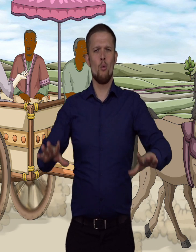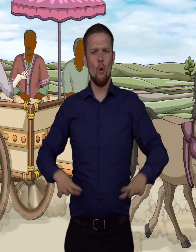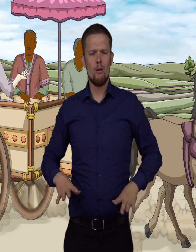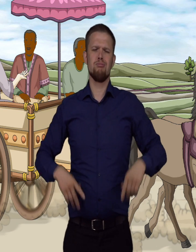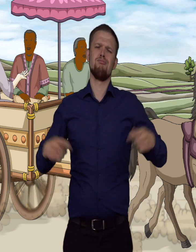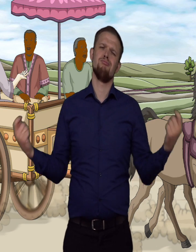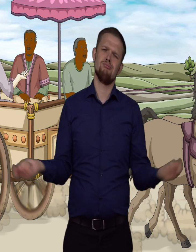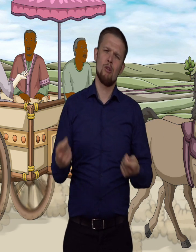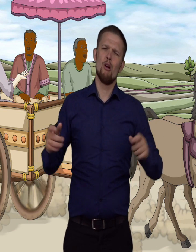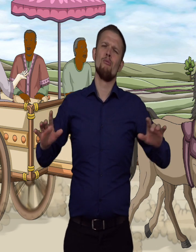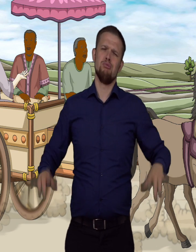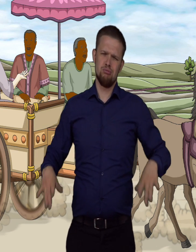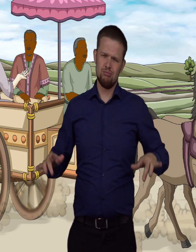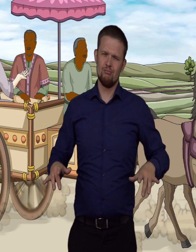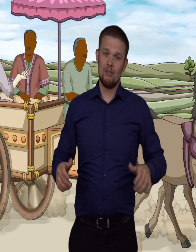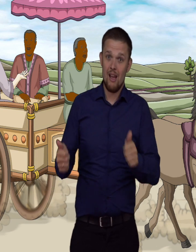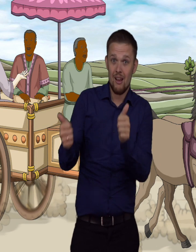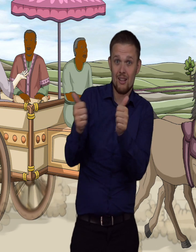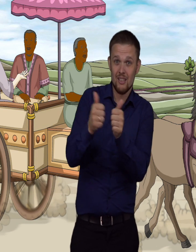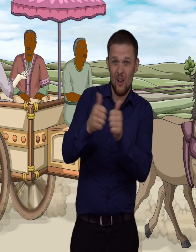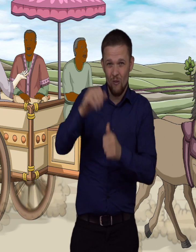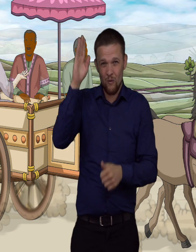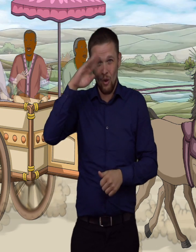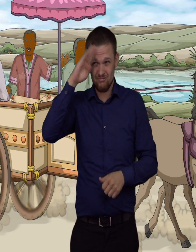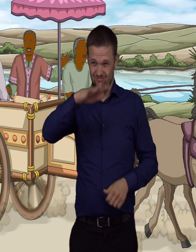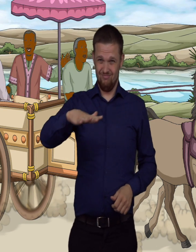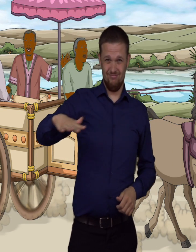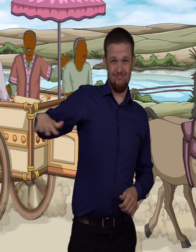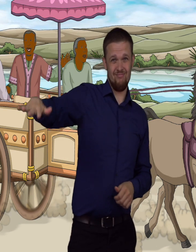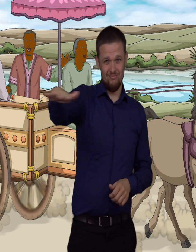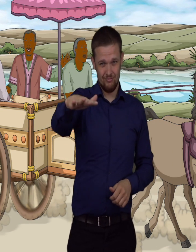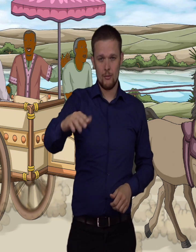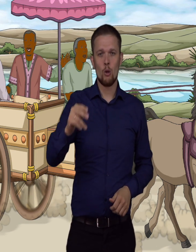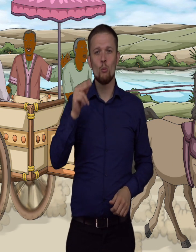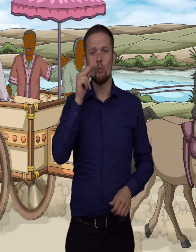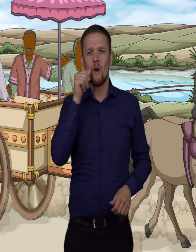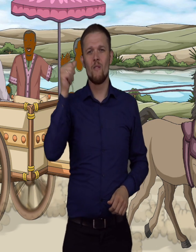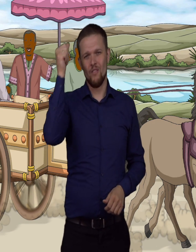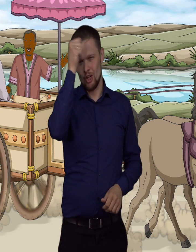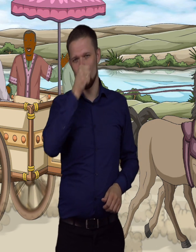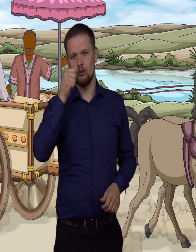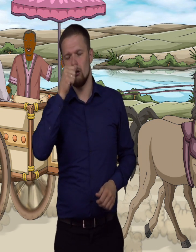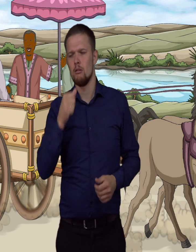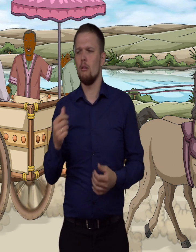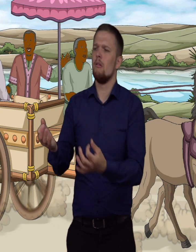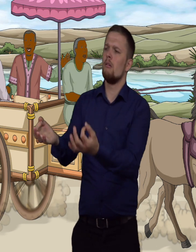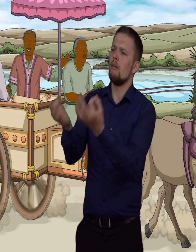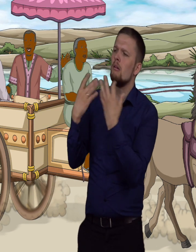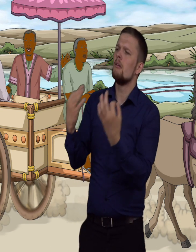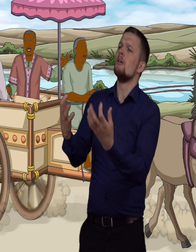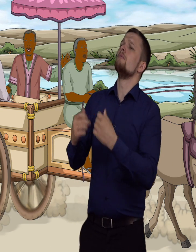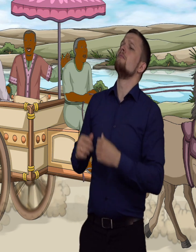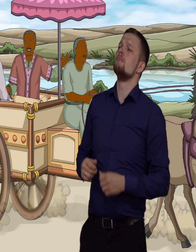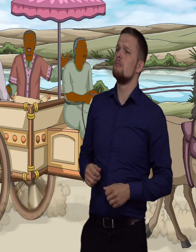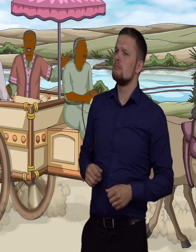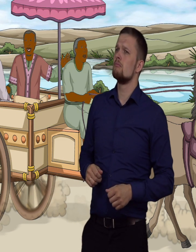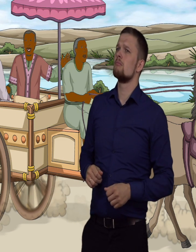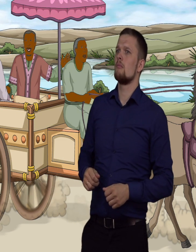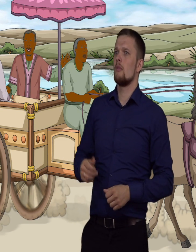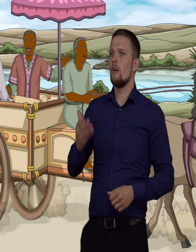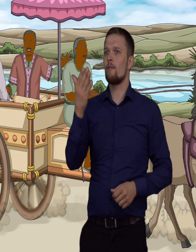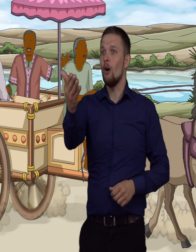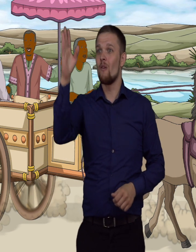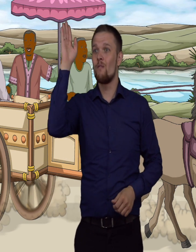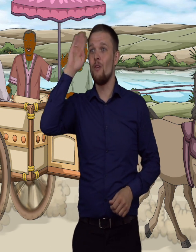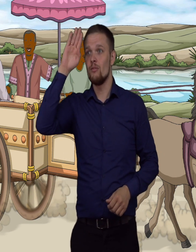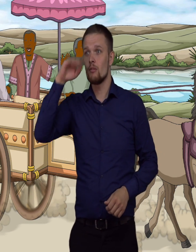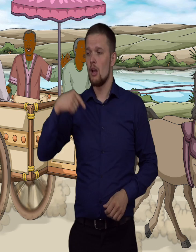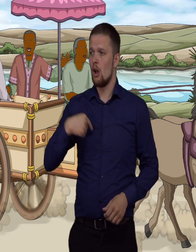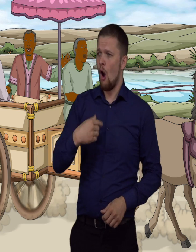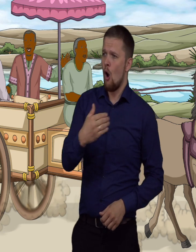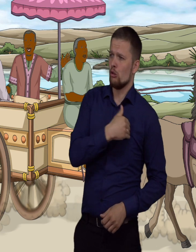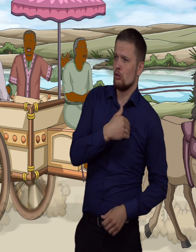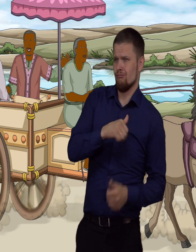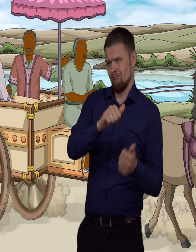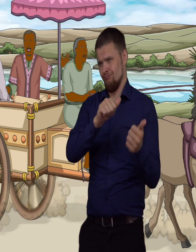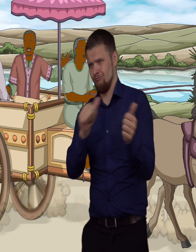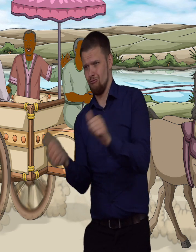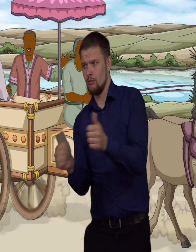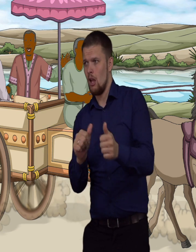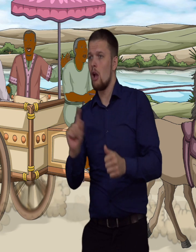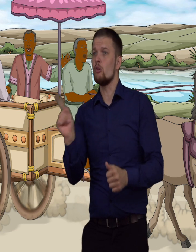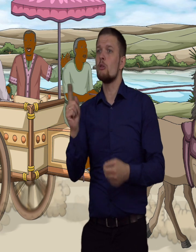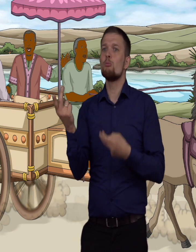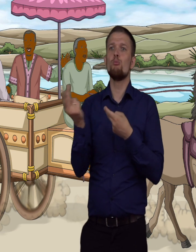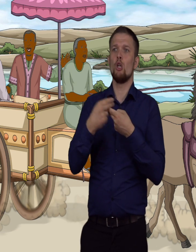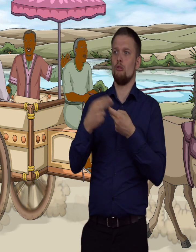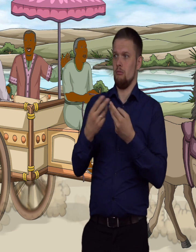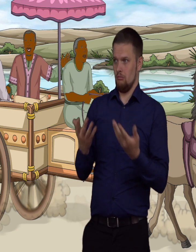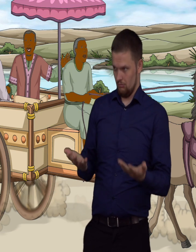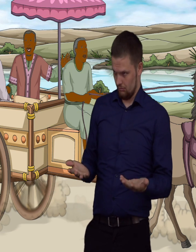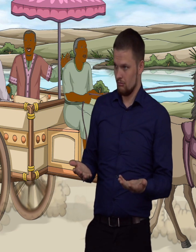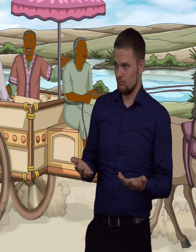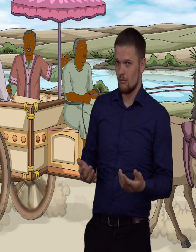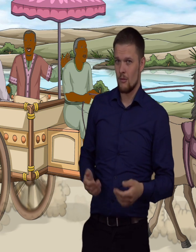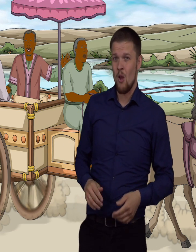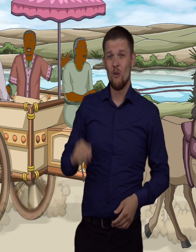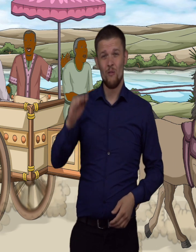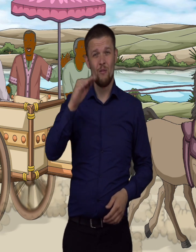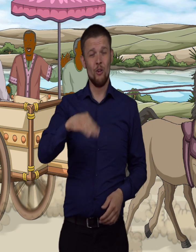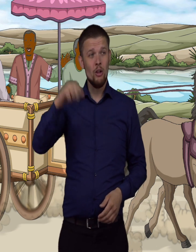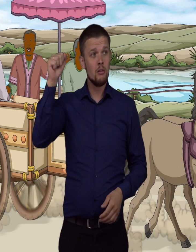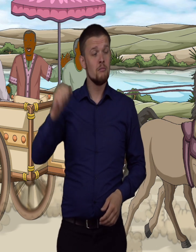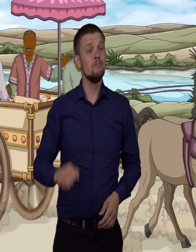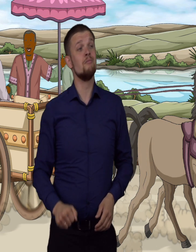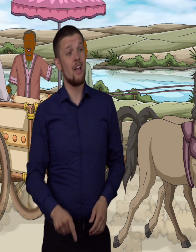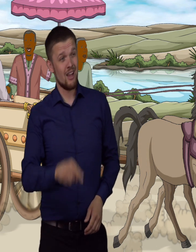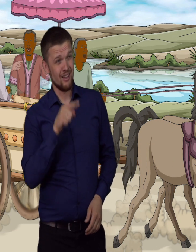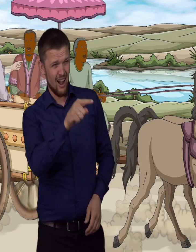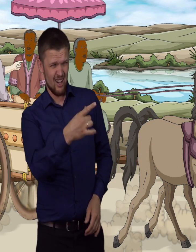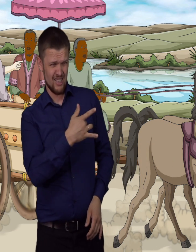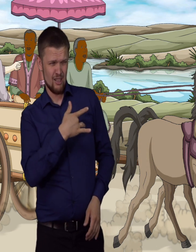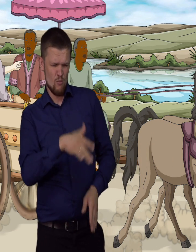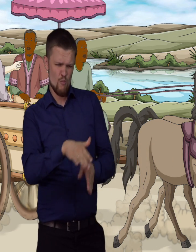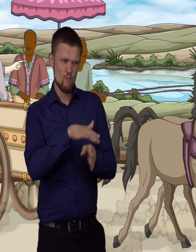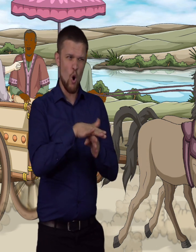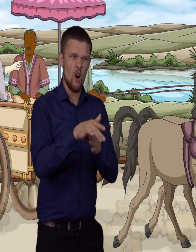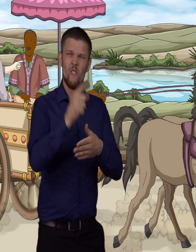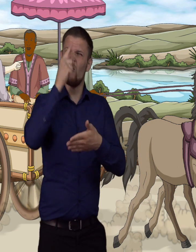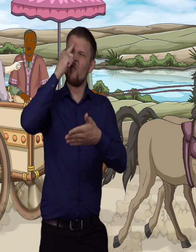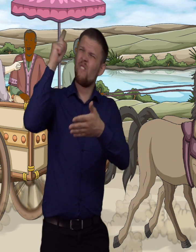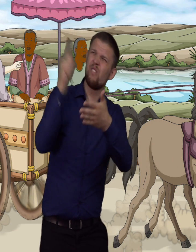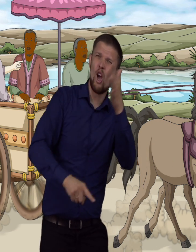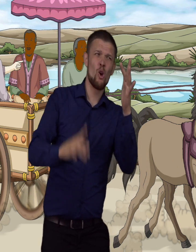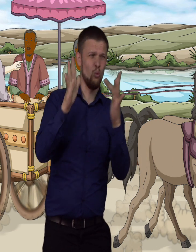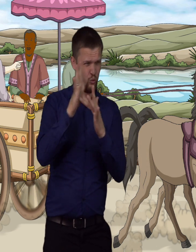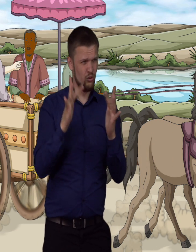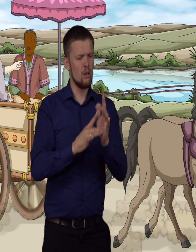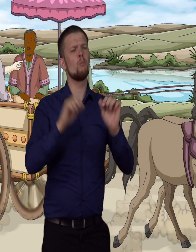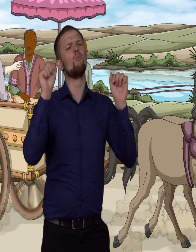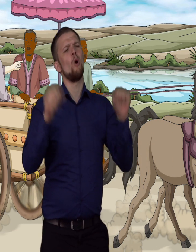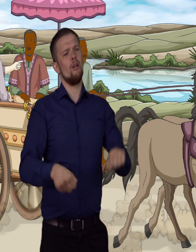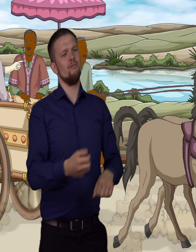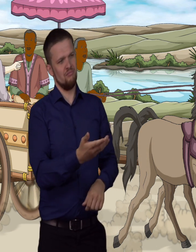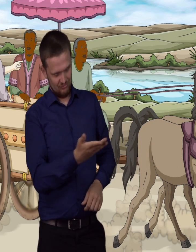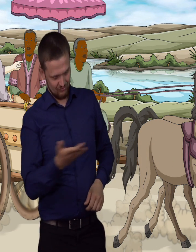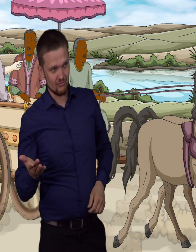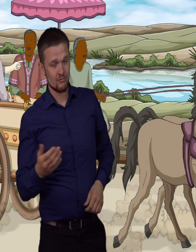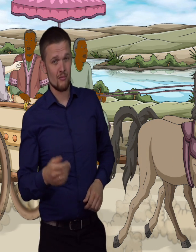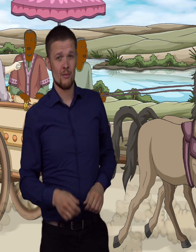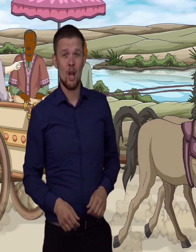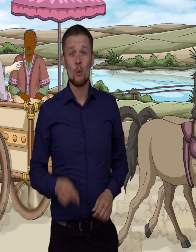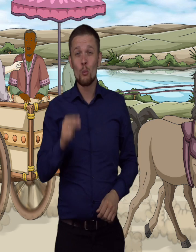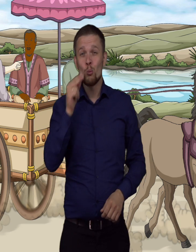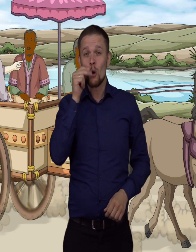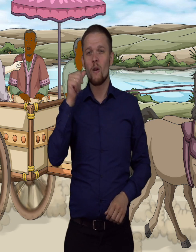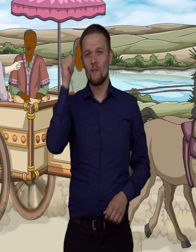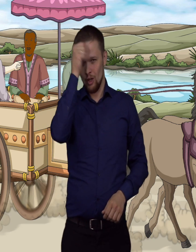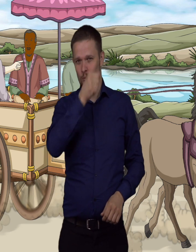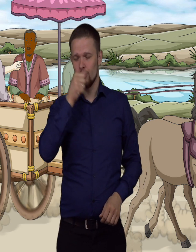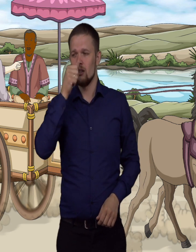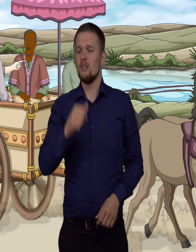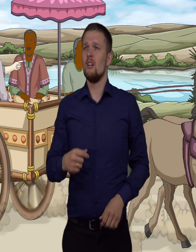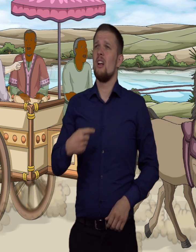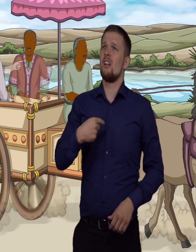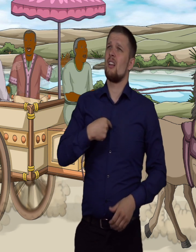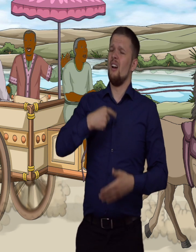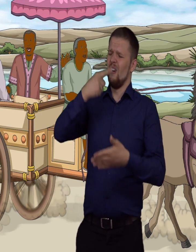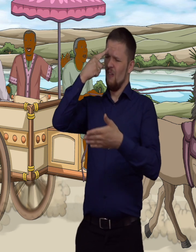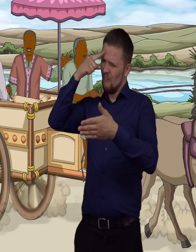As they traveled along the road and came to some water, the eunuch said, “Look, here is water!